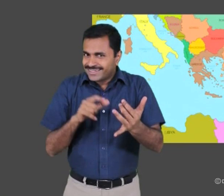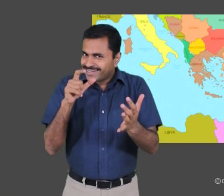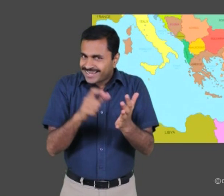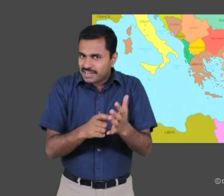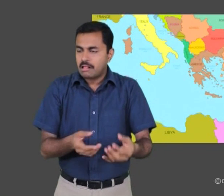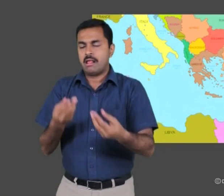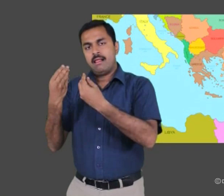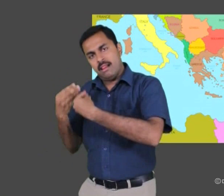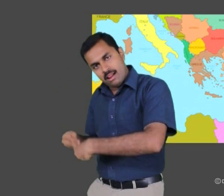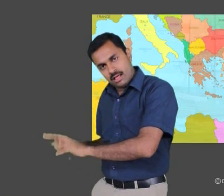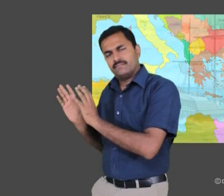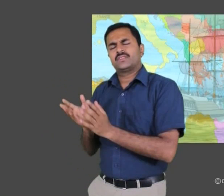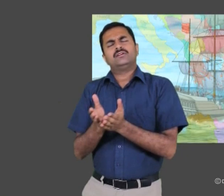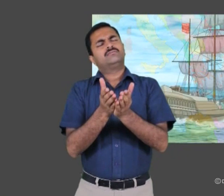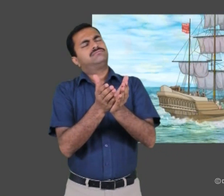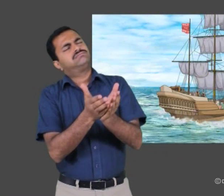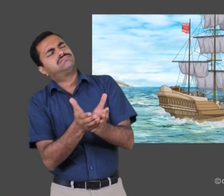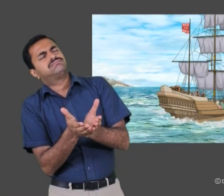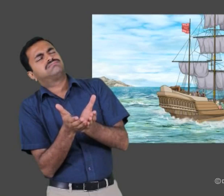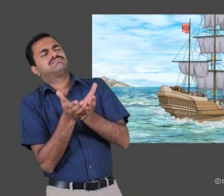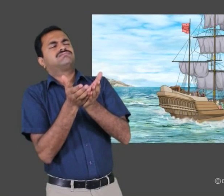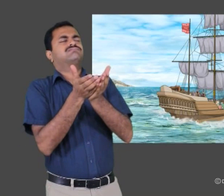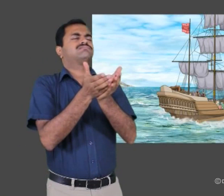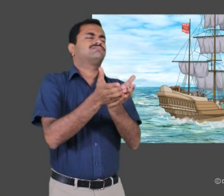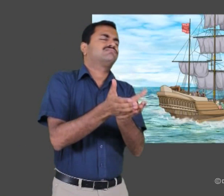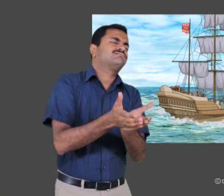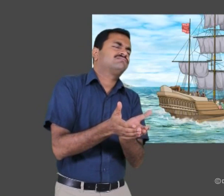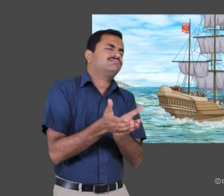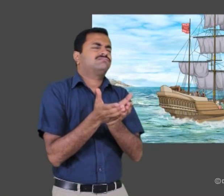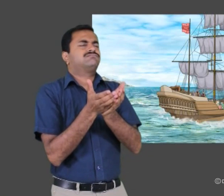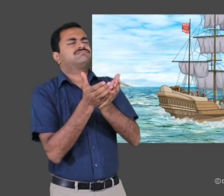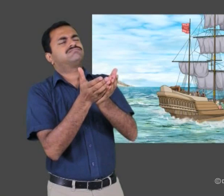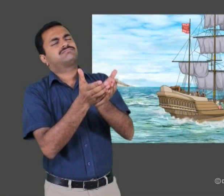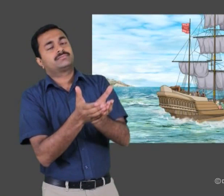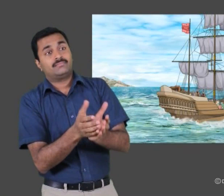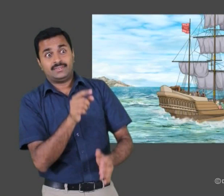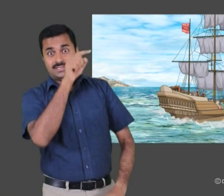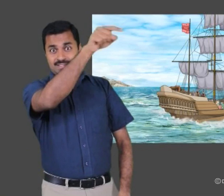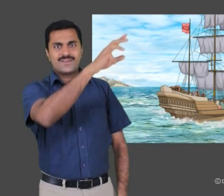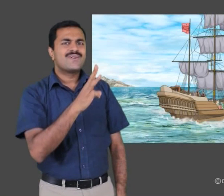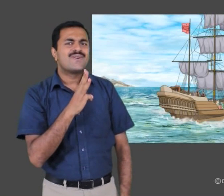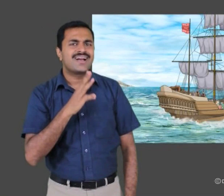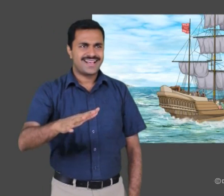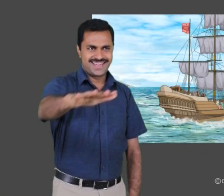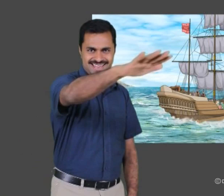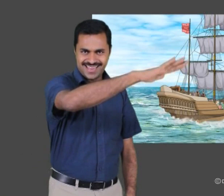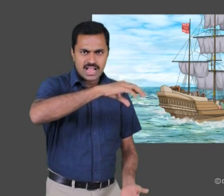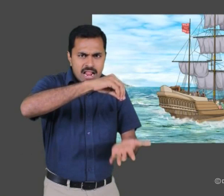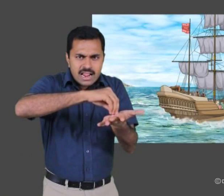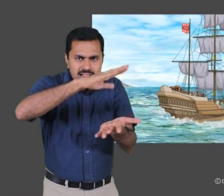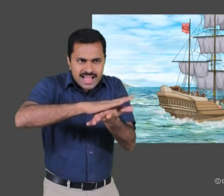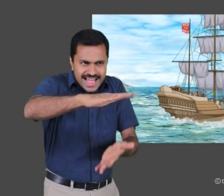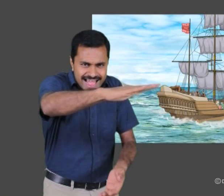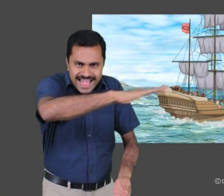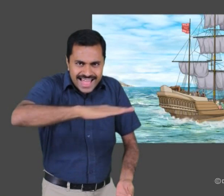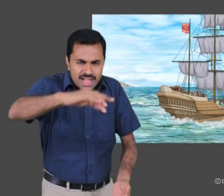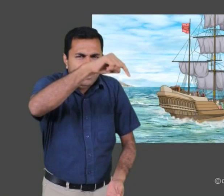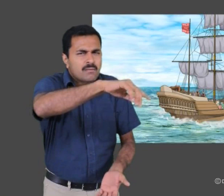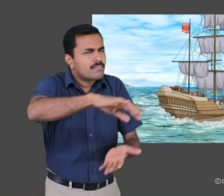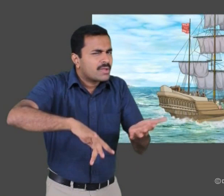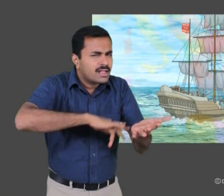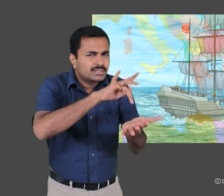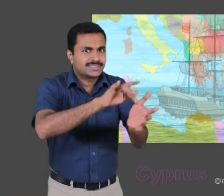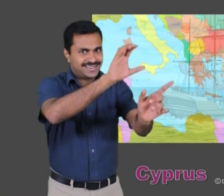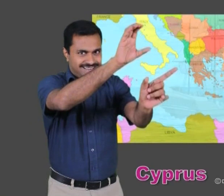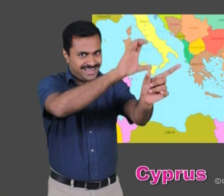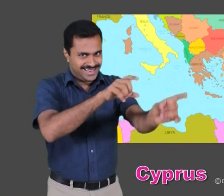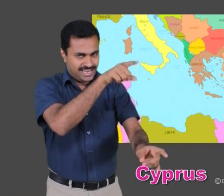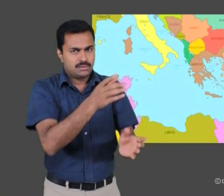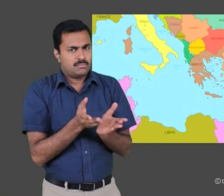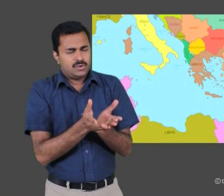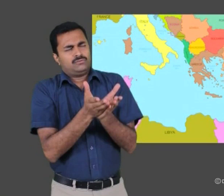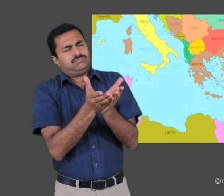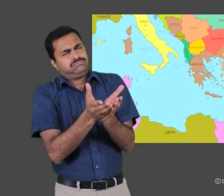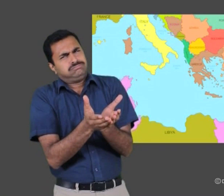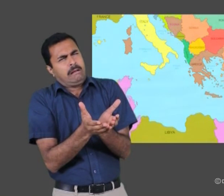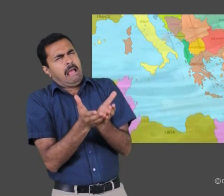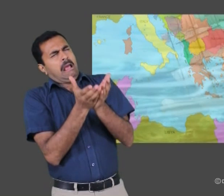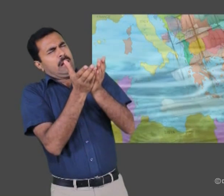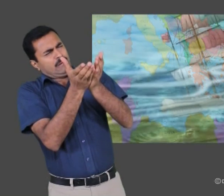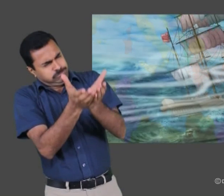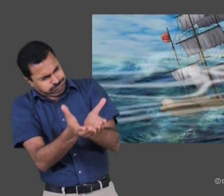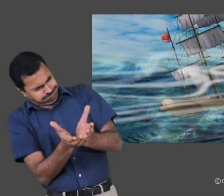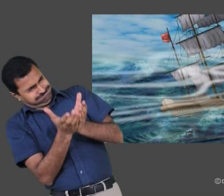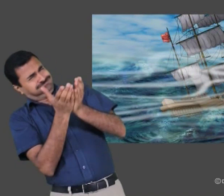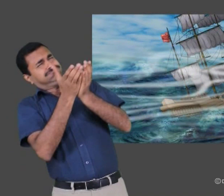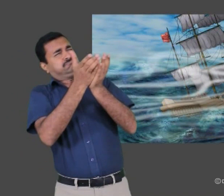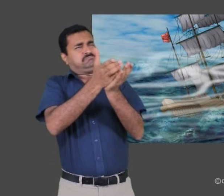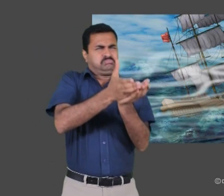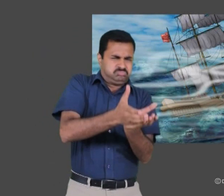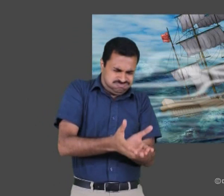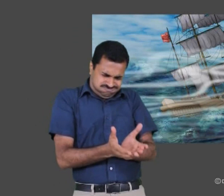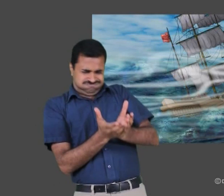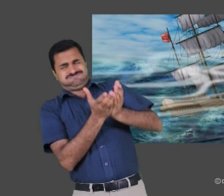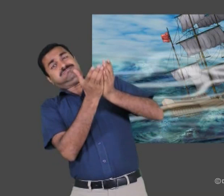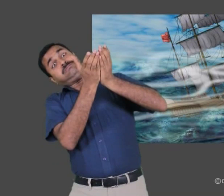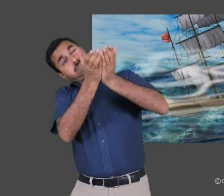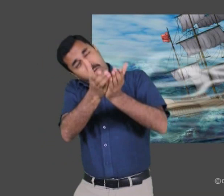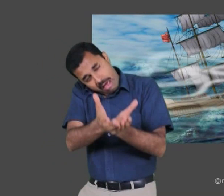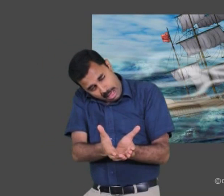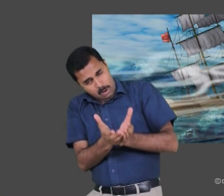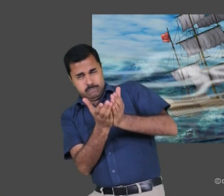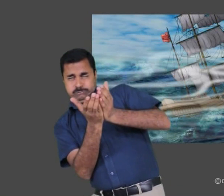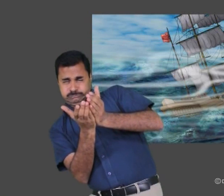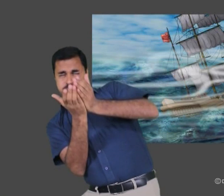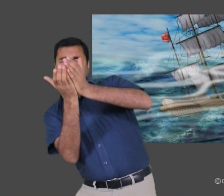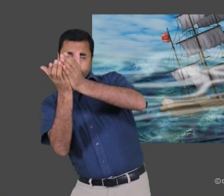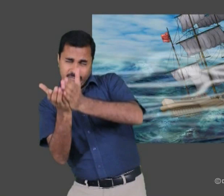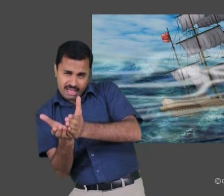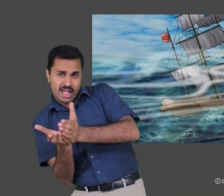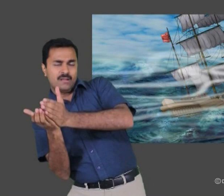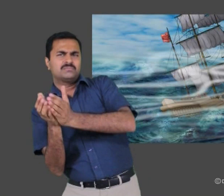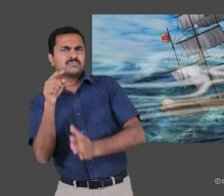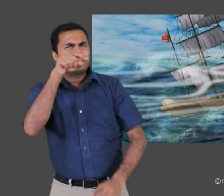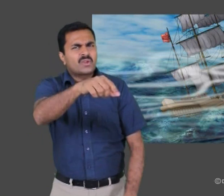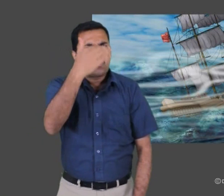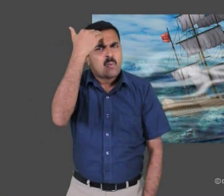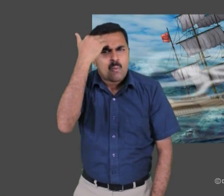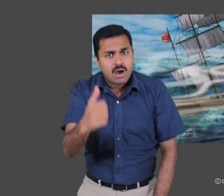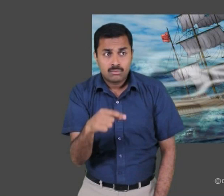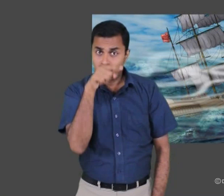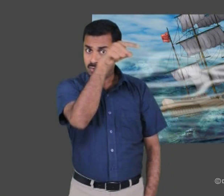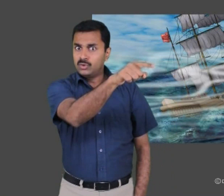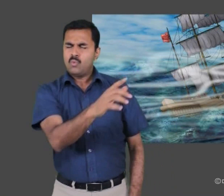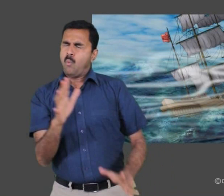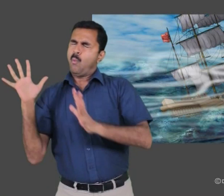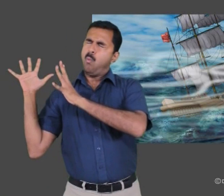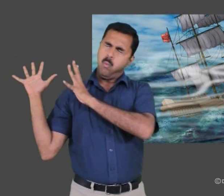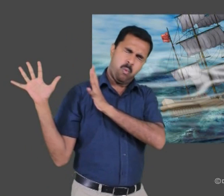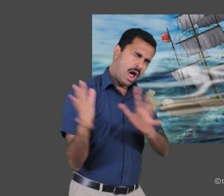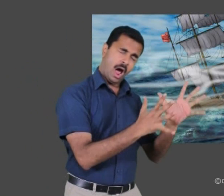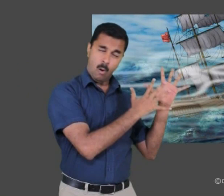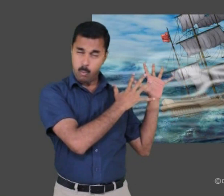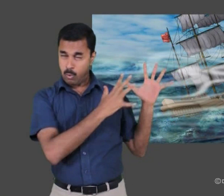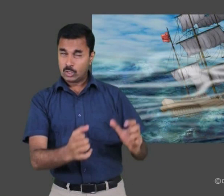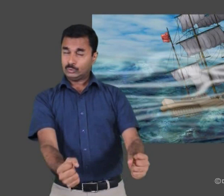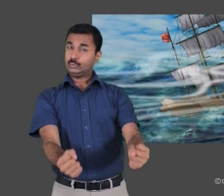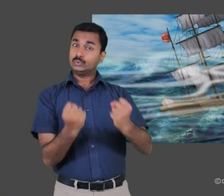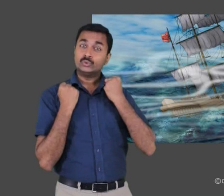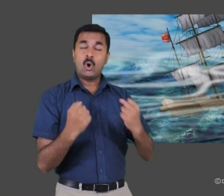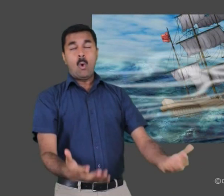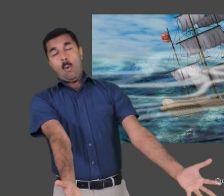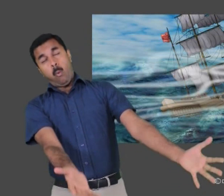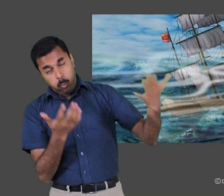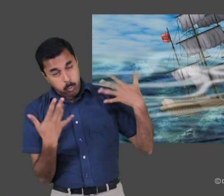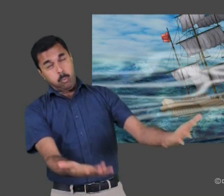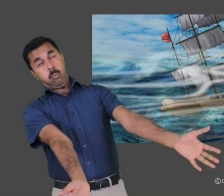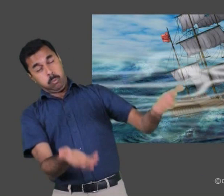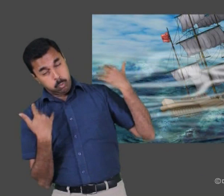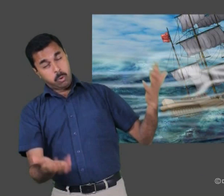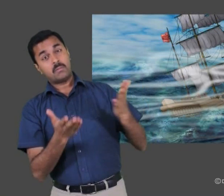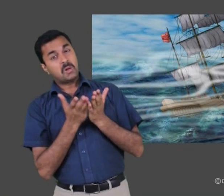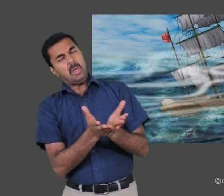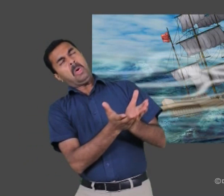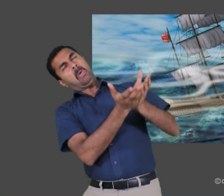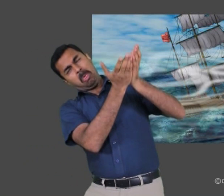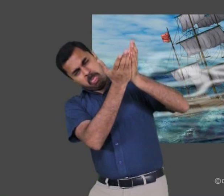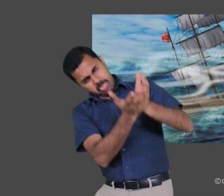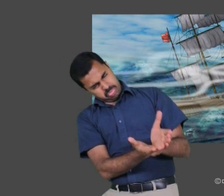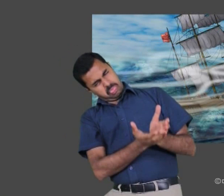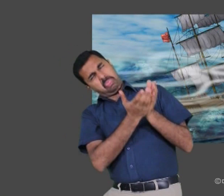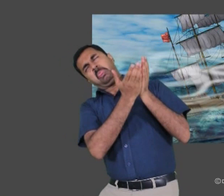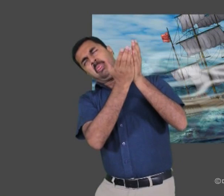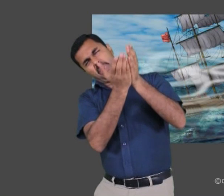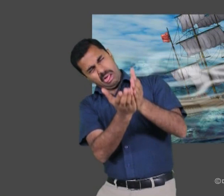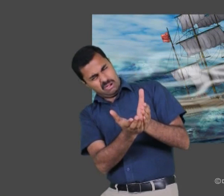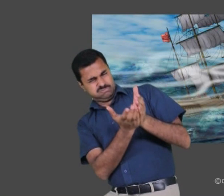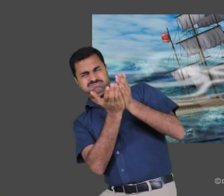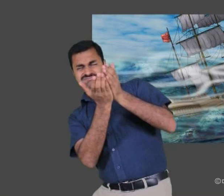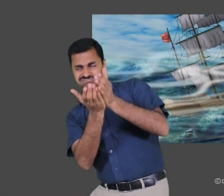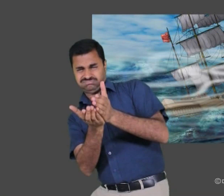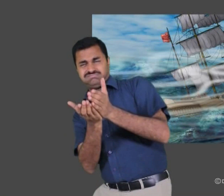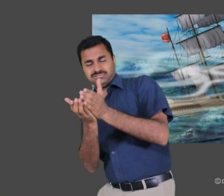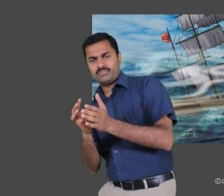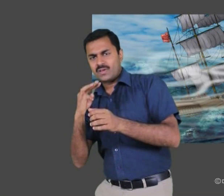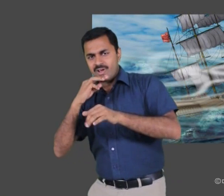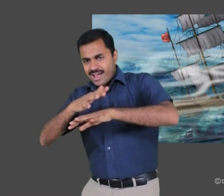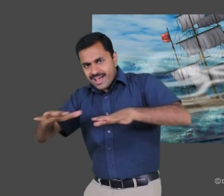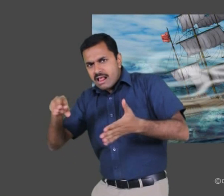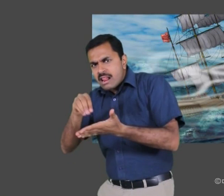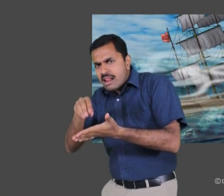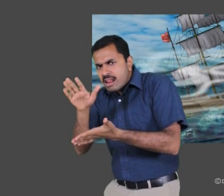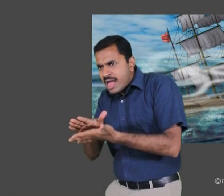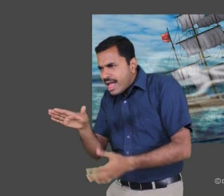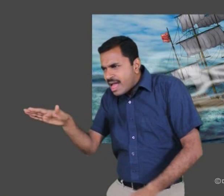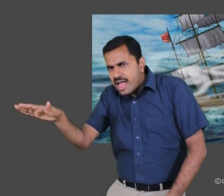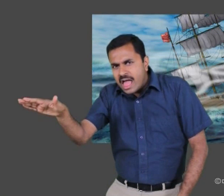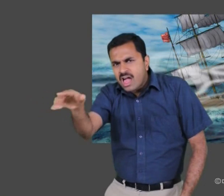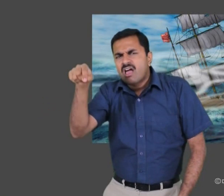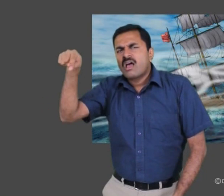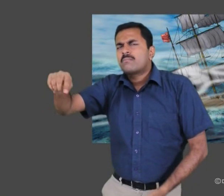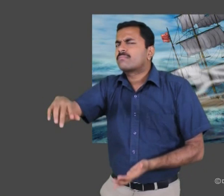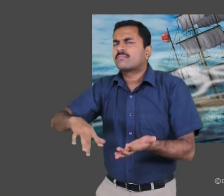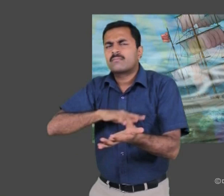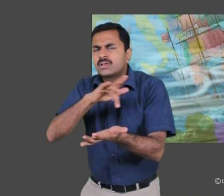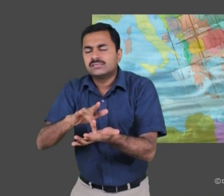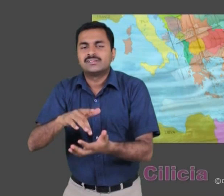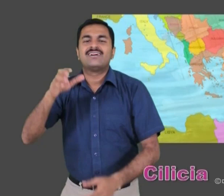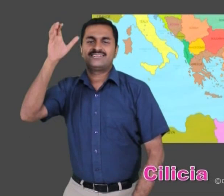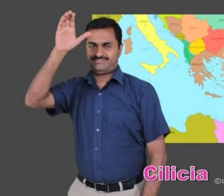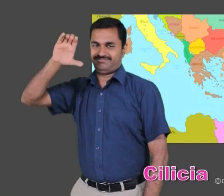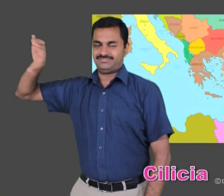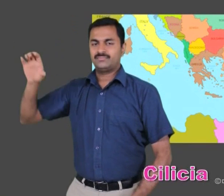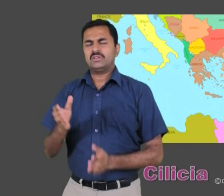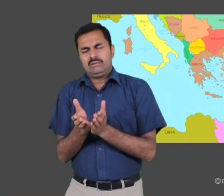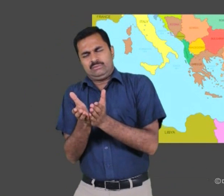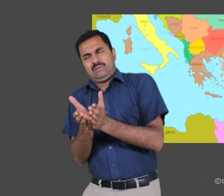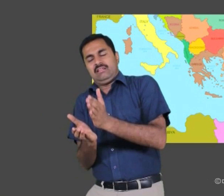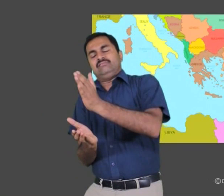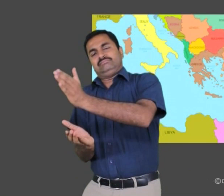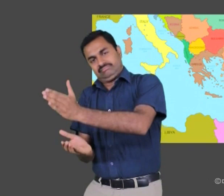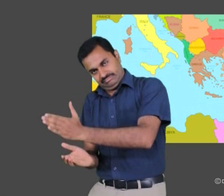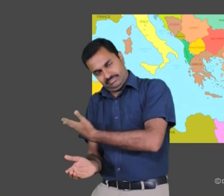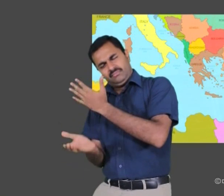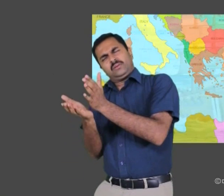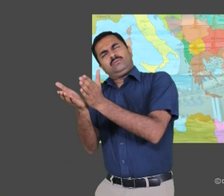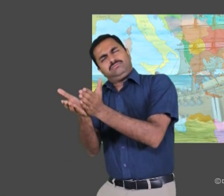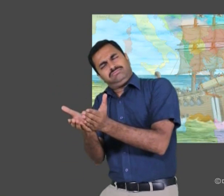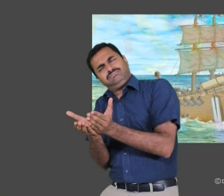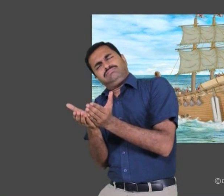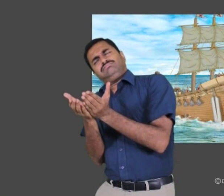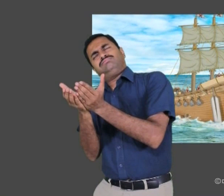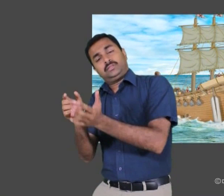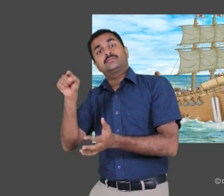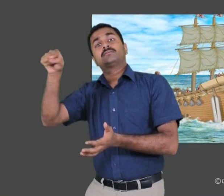After putting out from there, we sailed to the lee of Cyprus because the winds were against us.